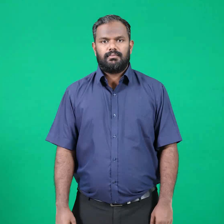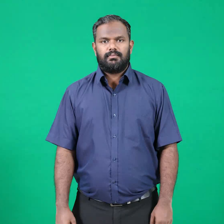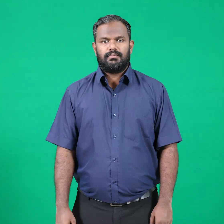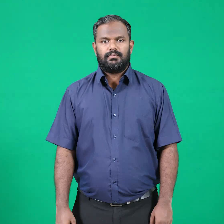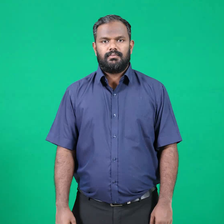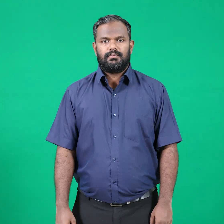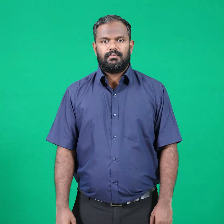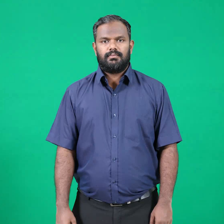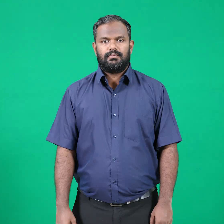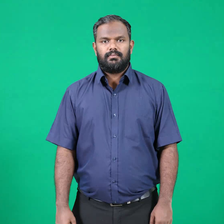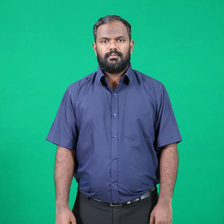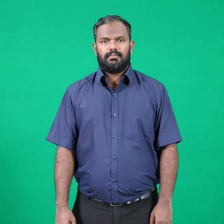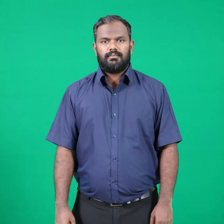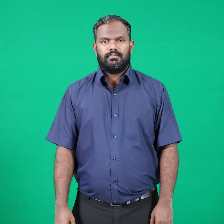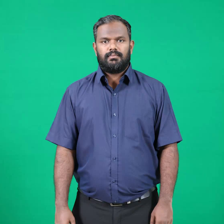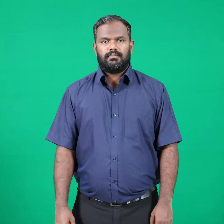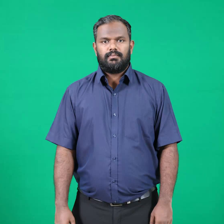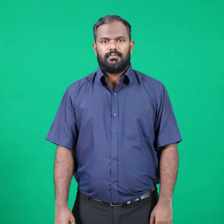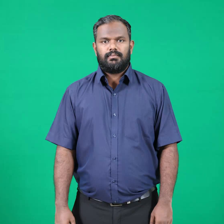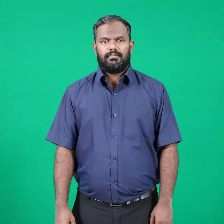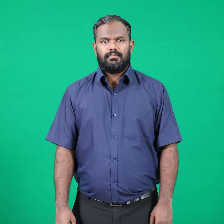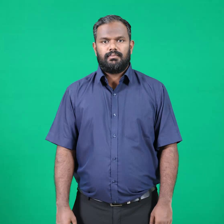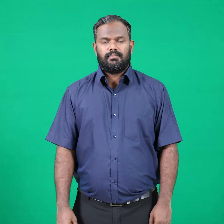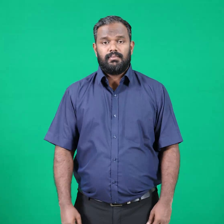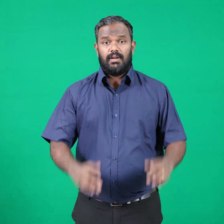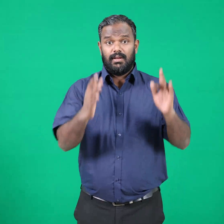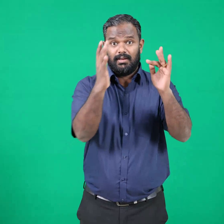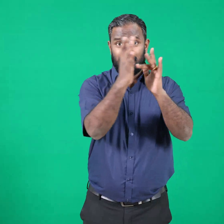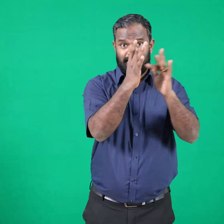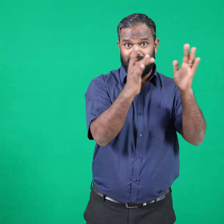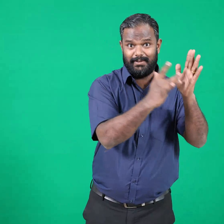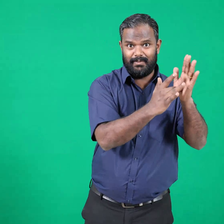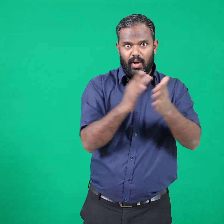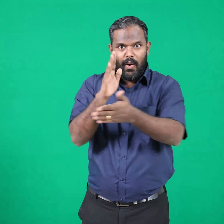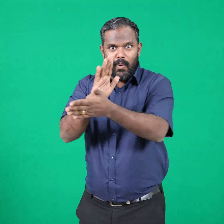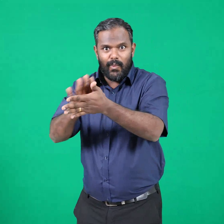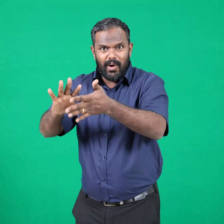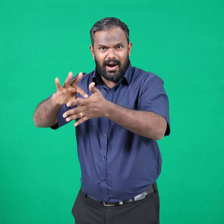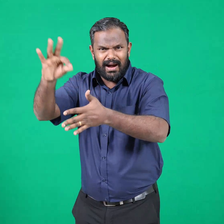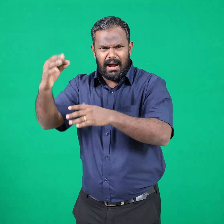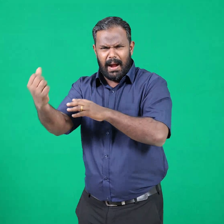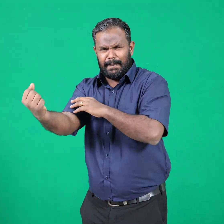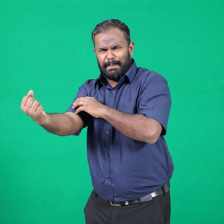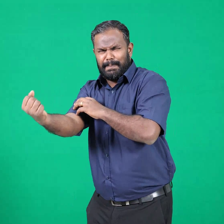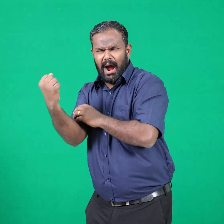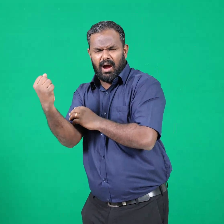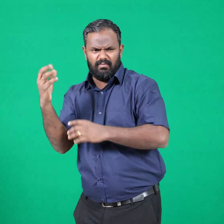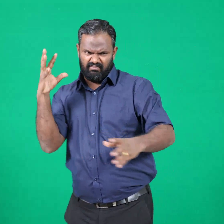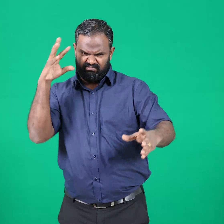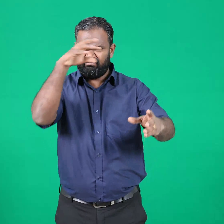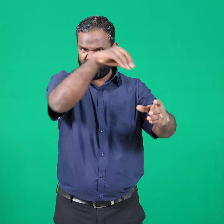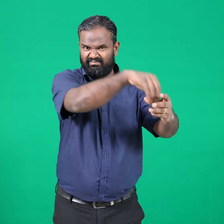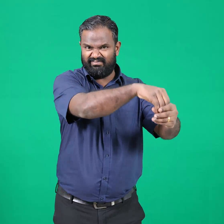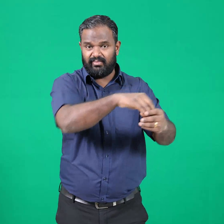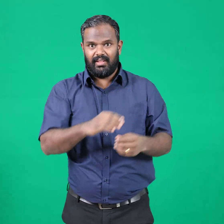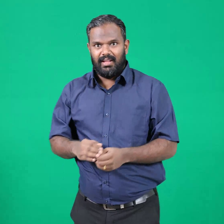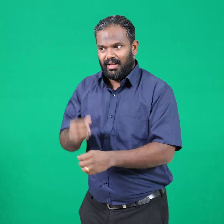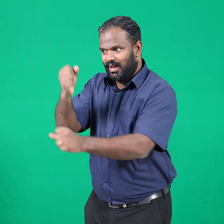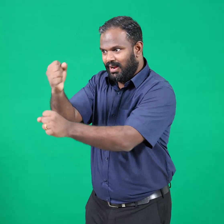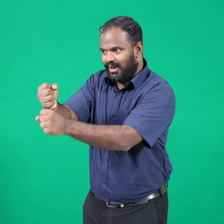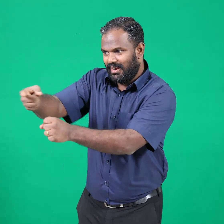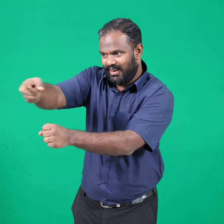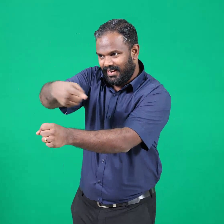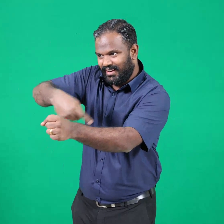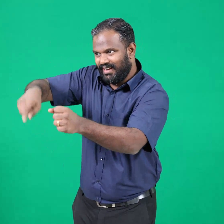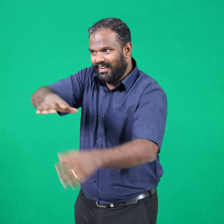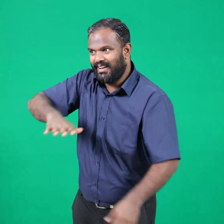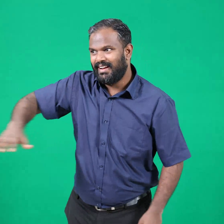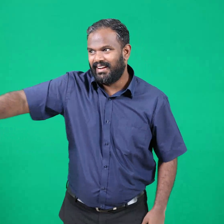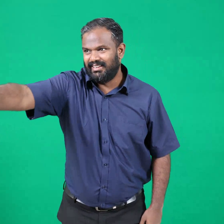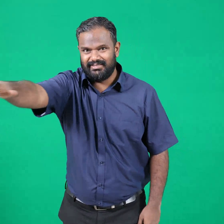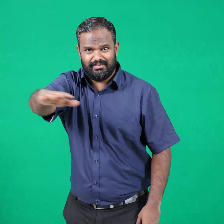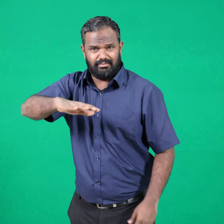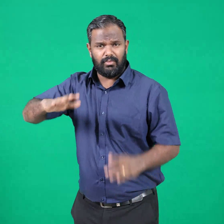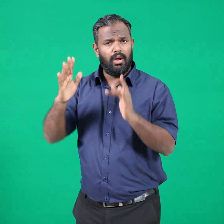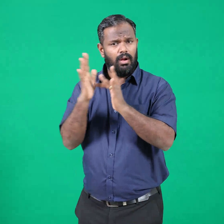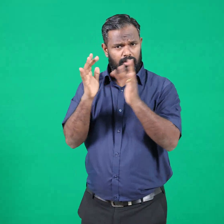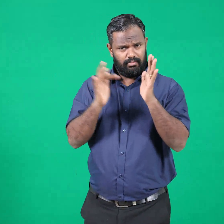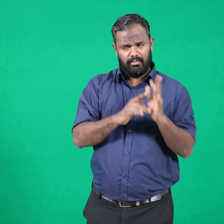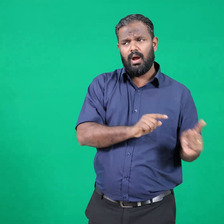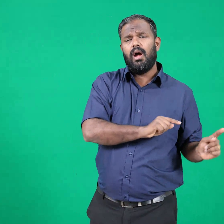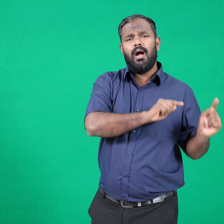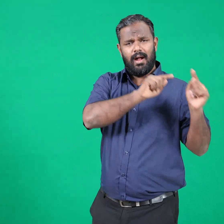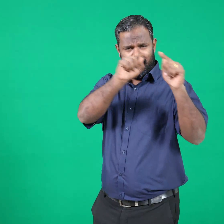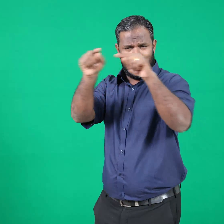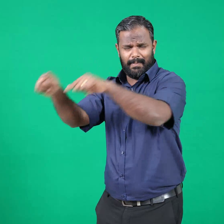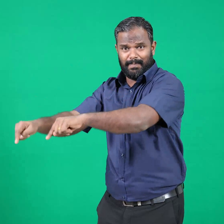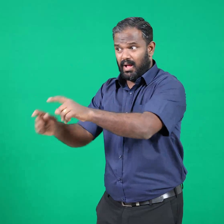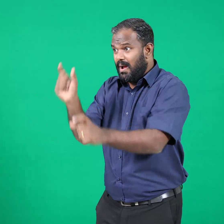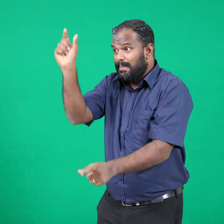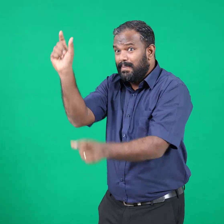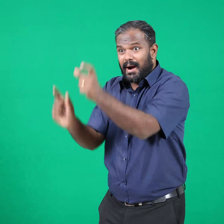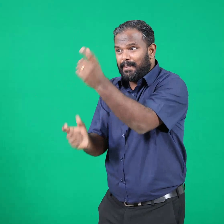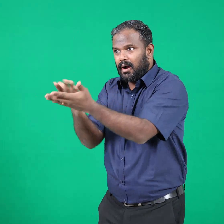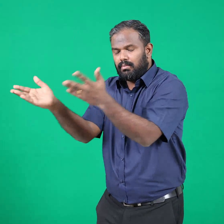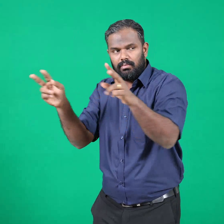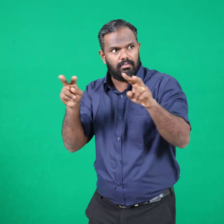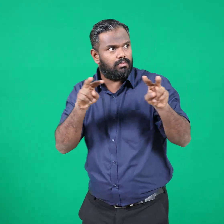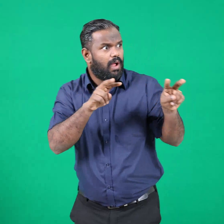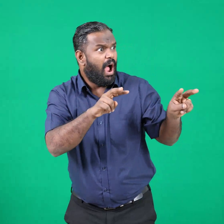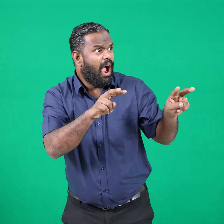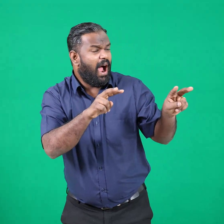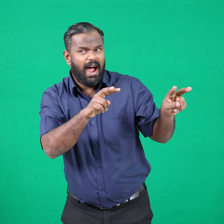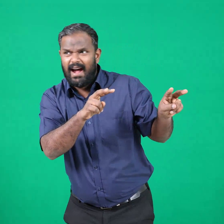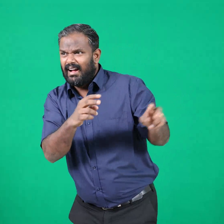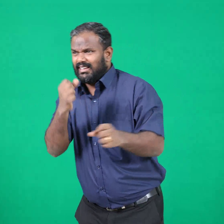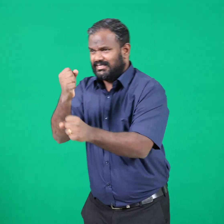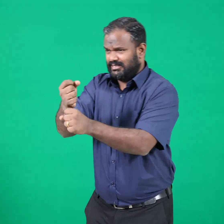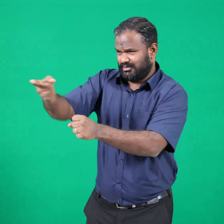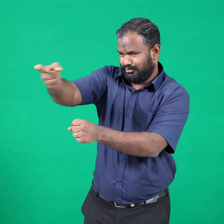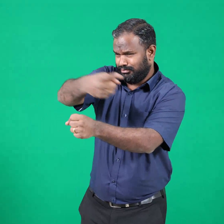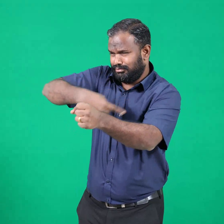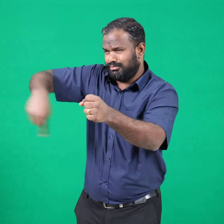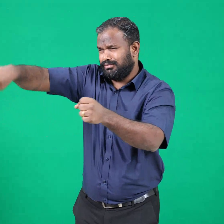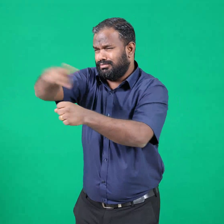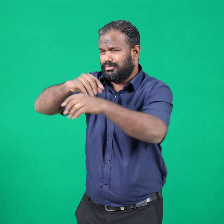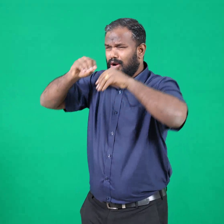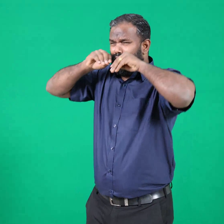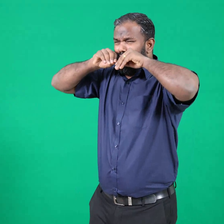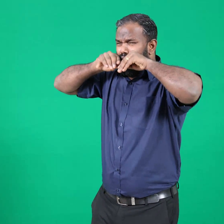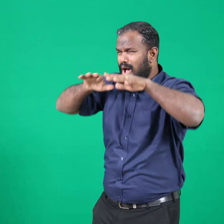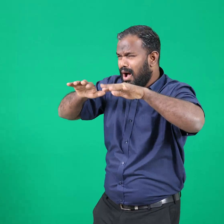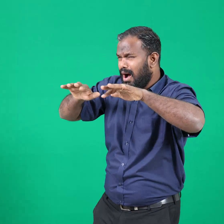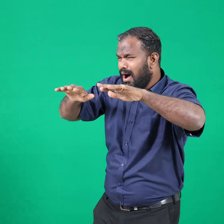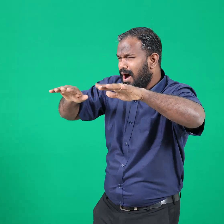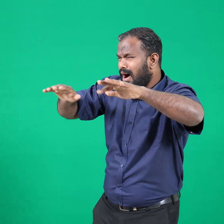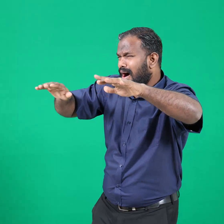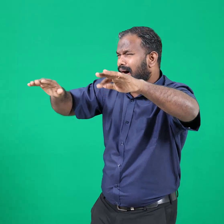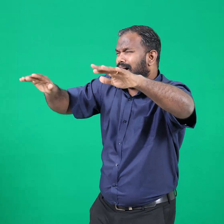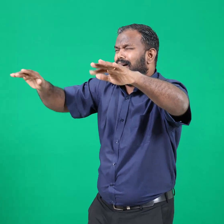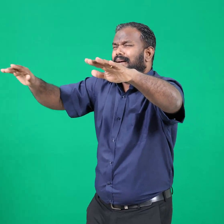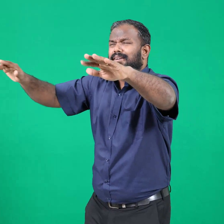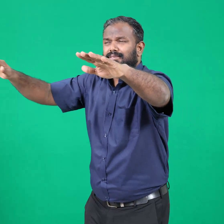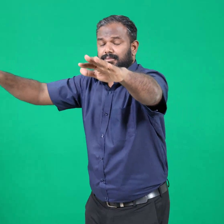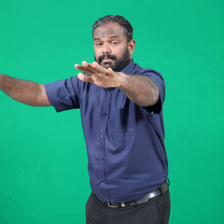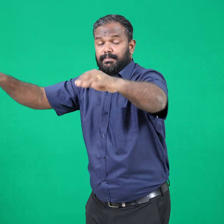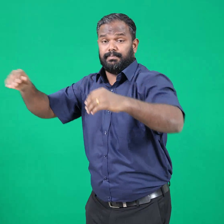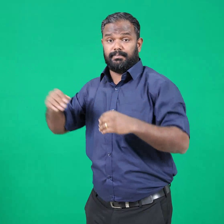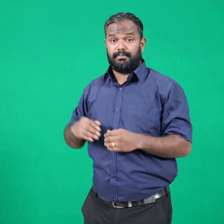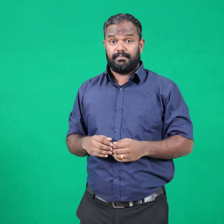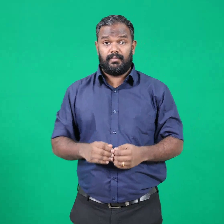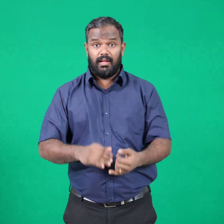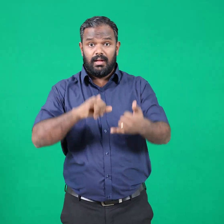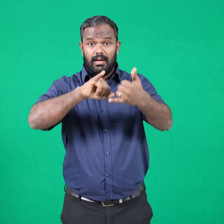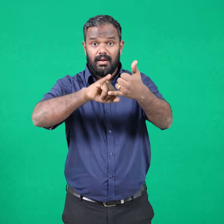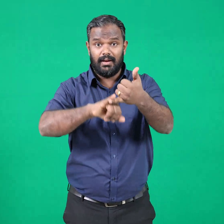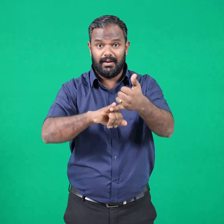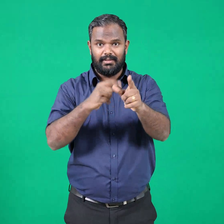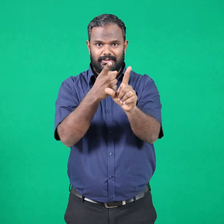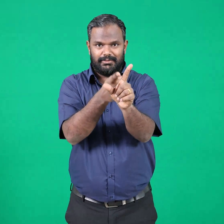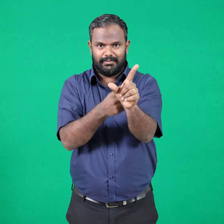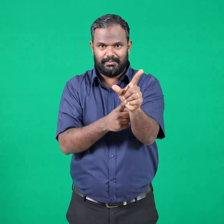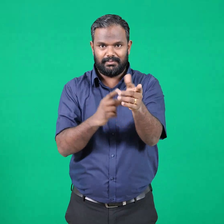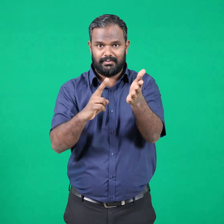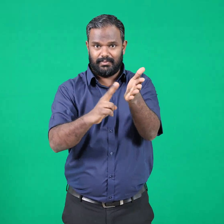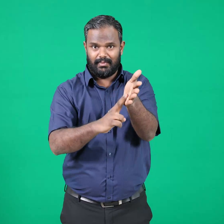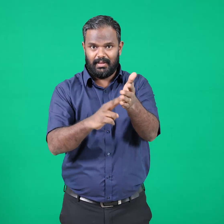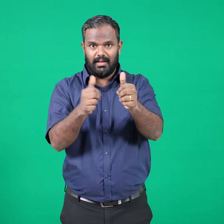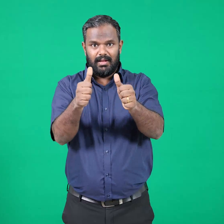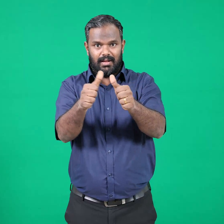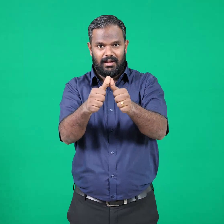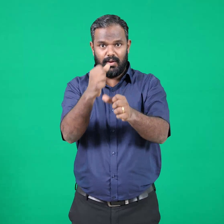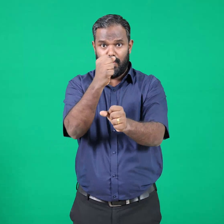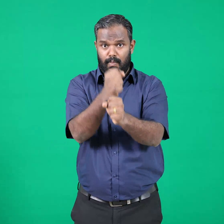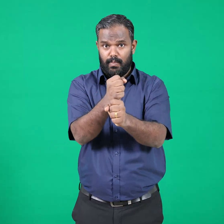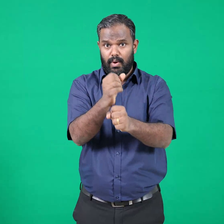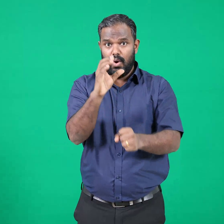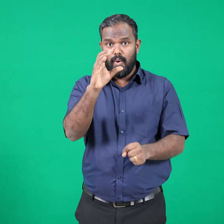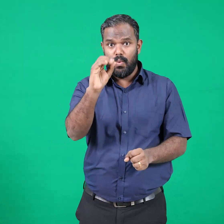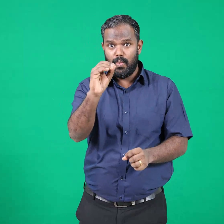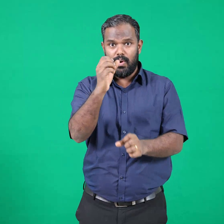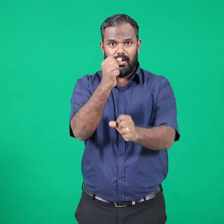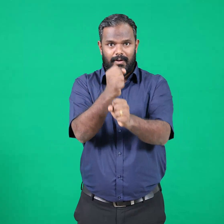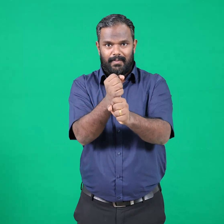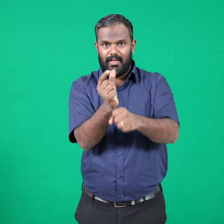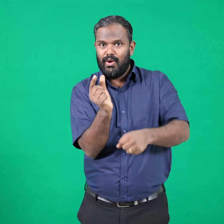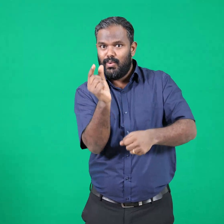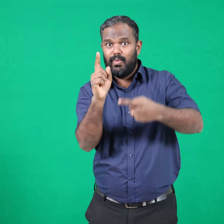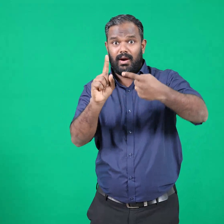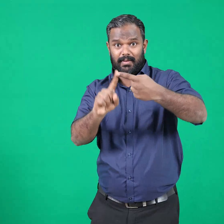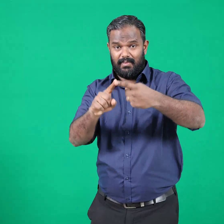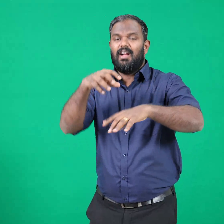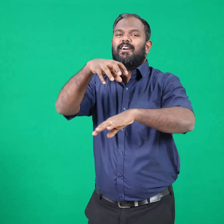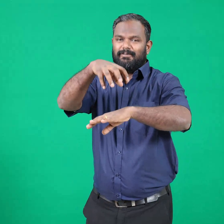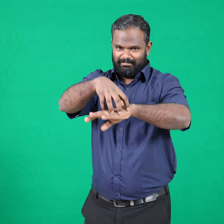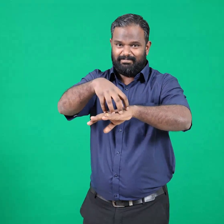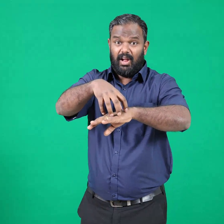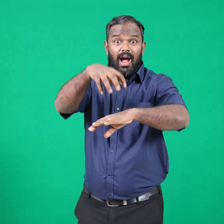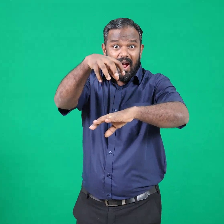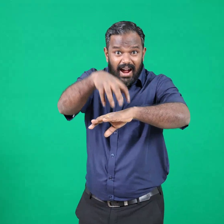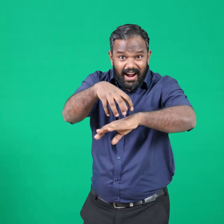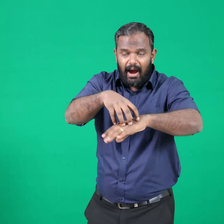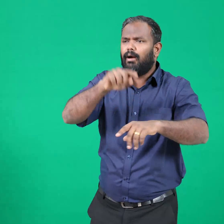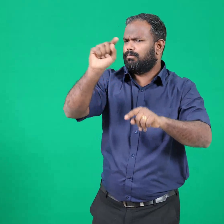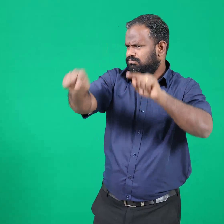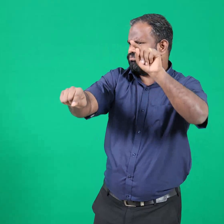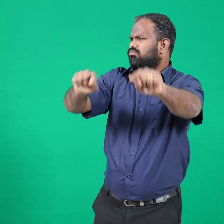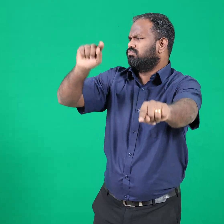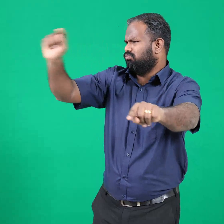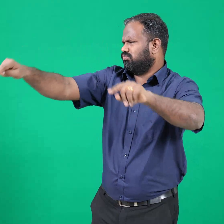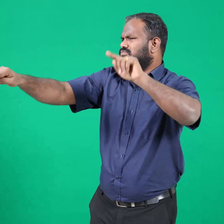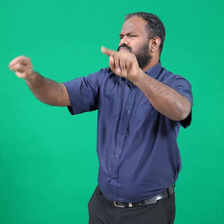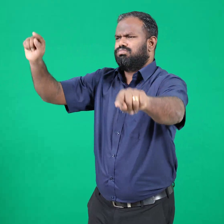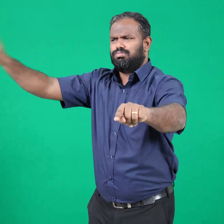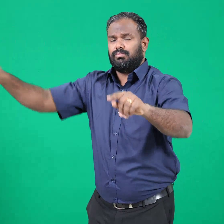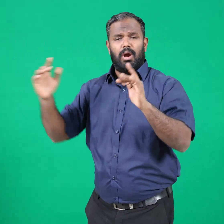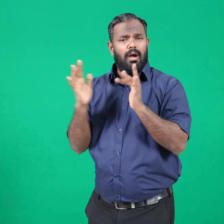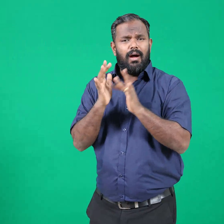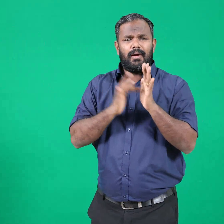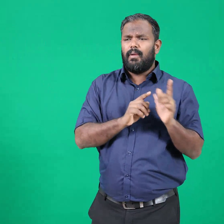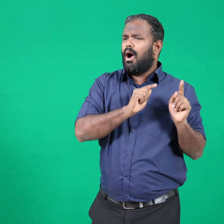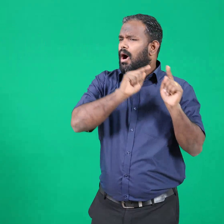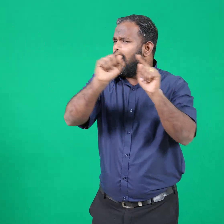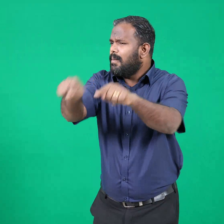Jesus returned to Galilee in the power of the Spirit, and the news about Him spread throughout the surrounding region.